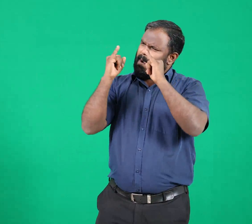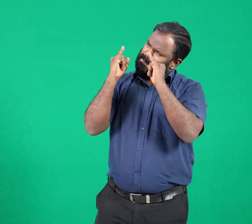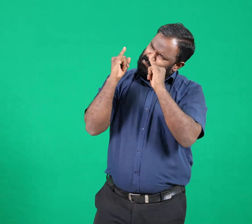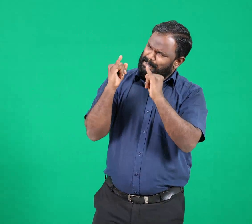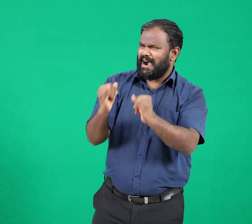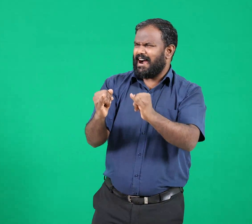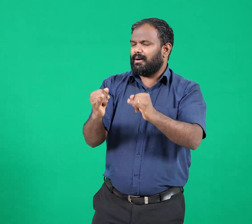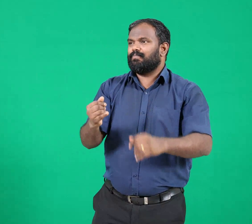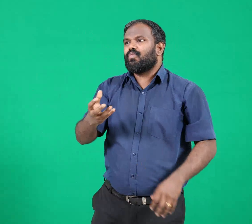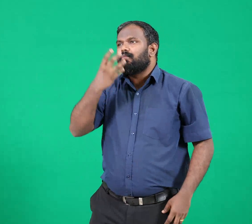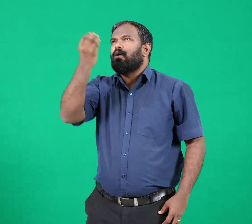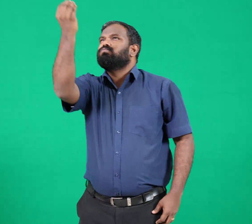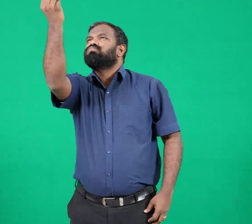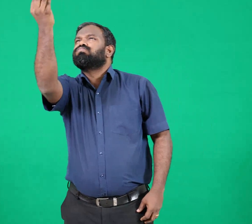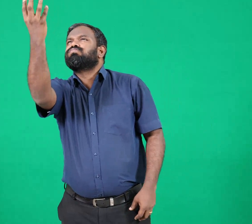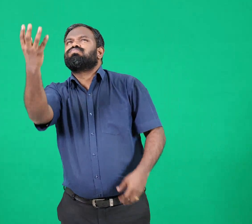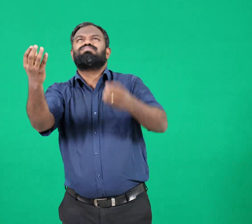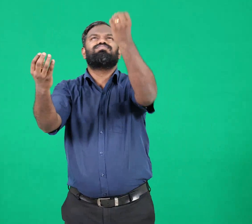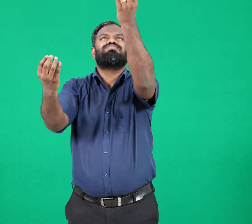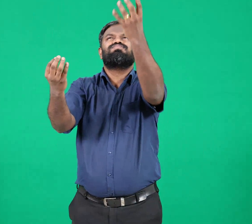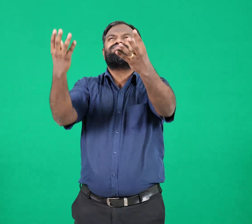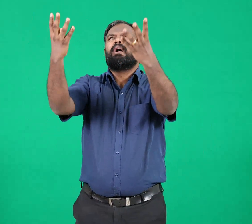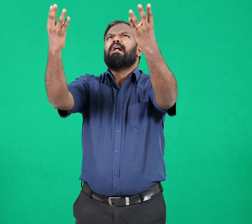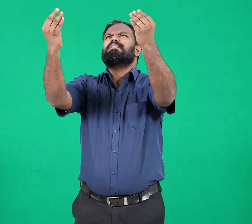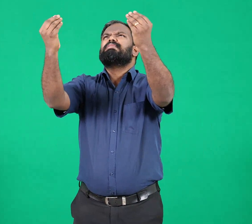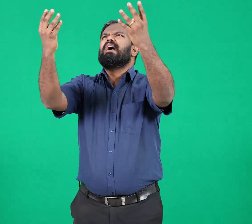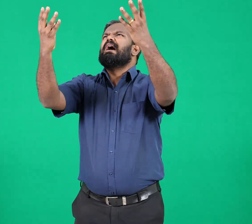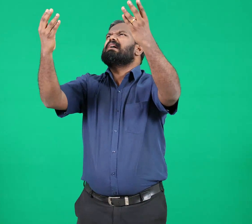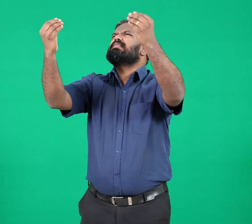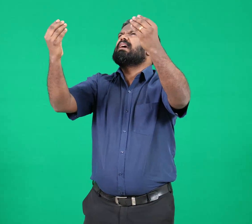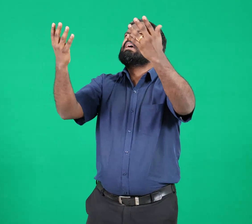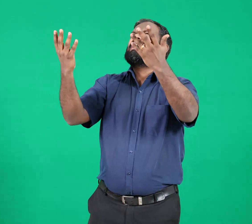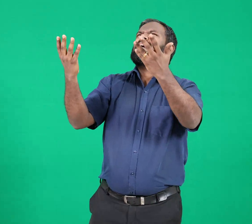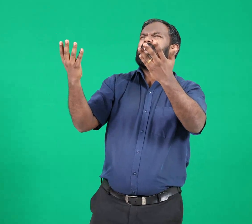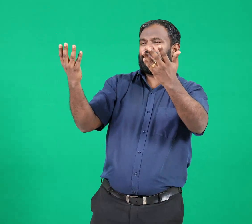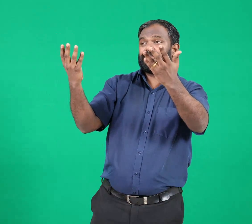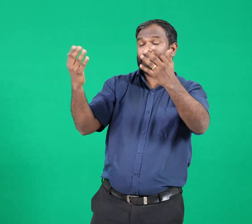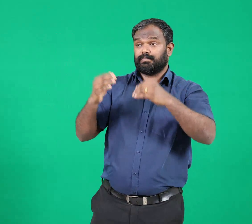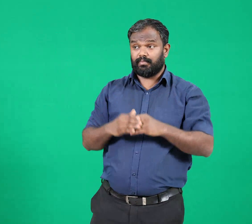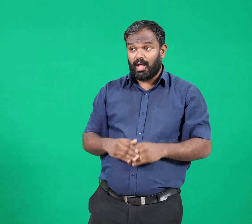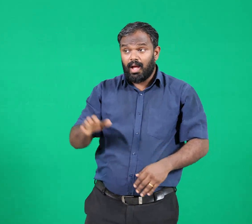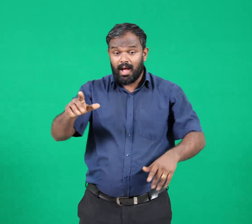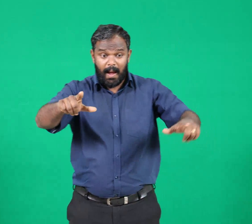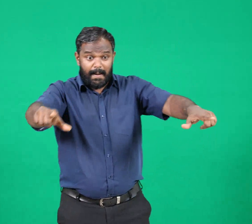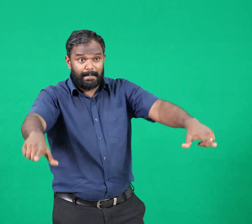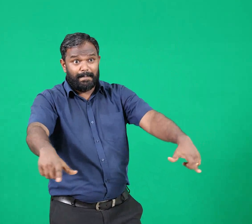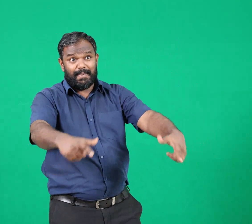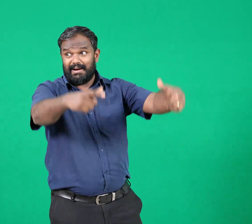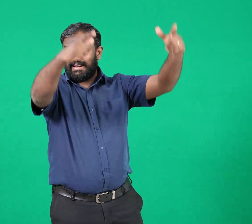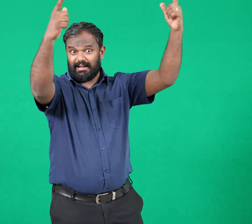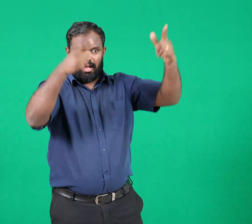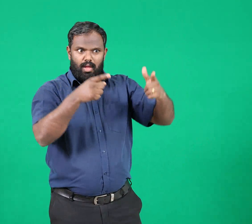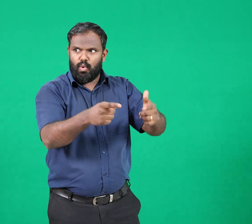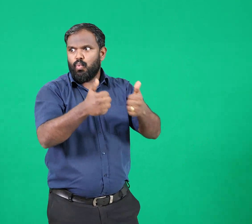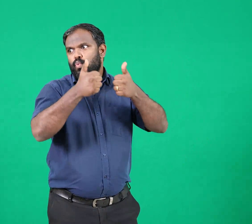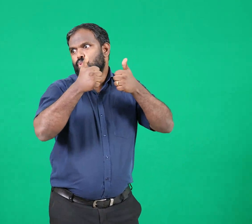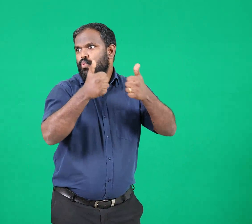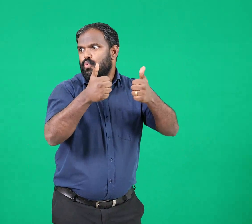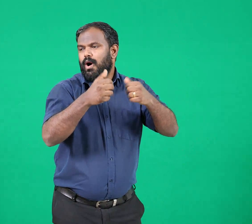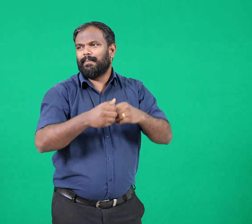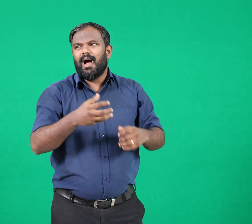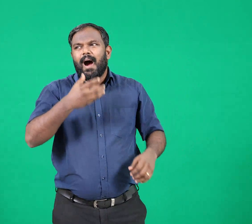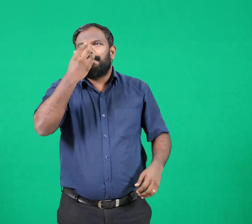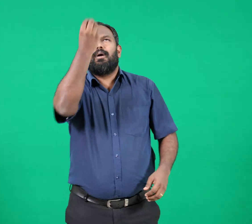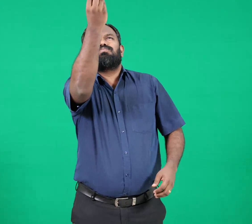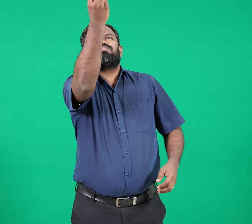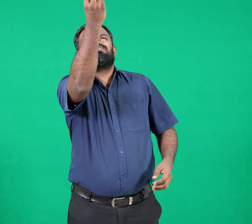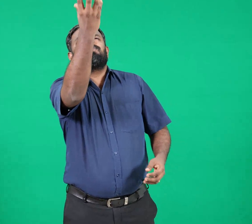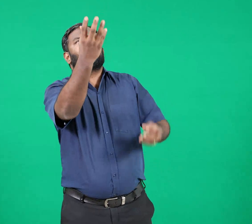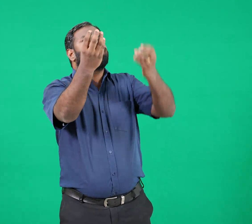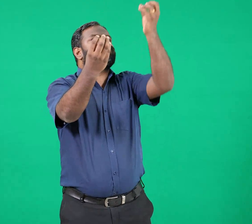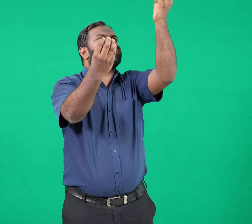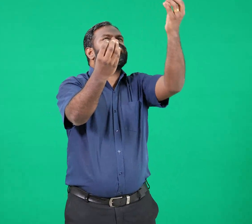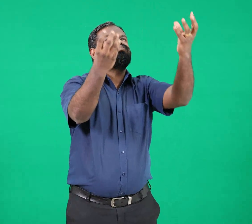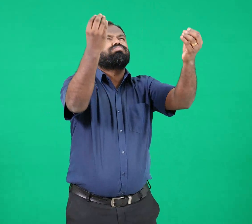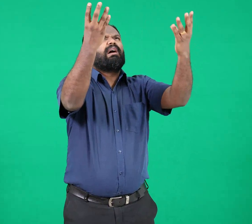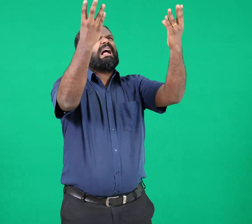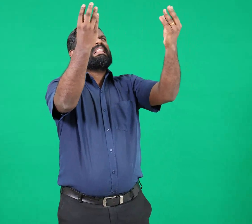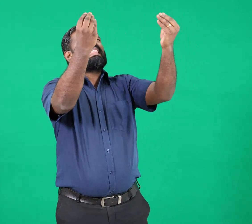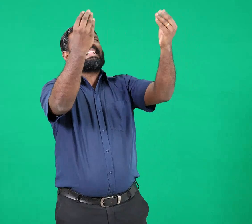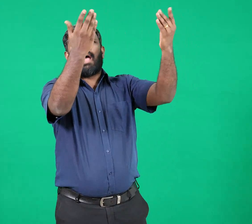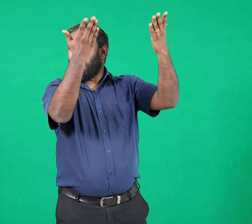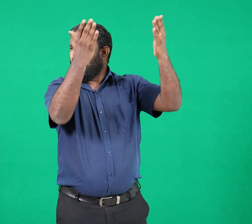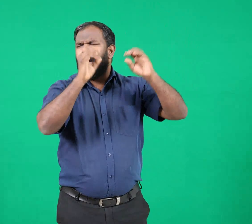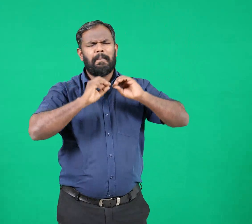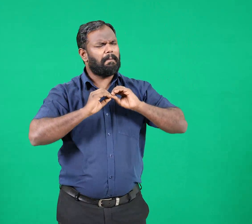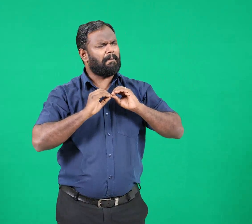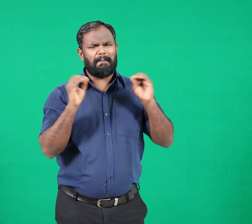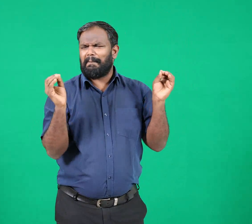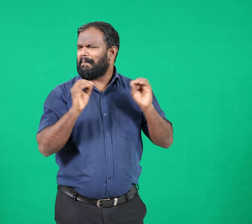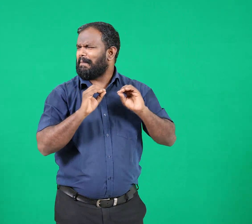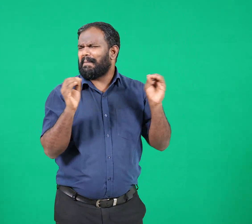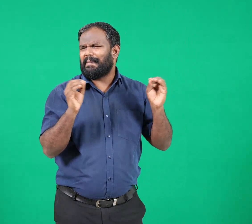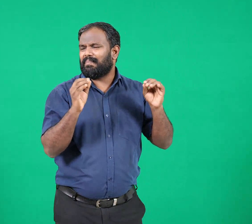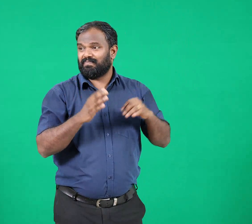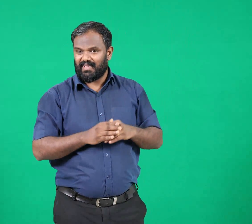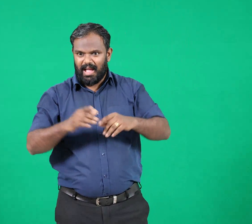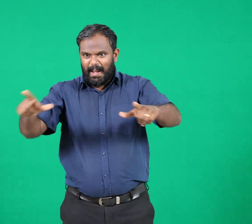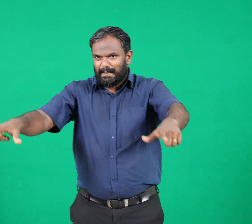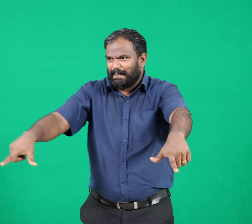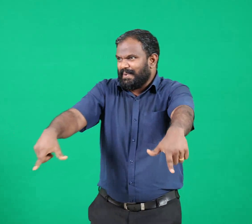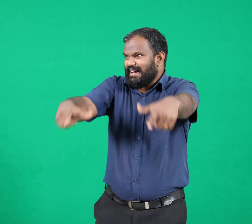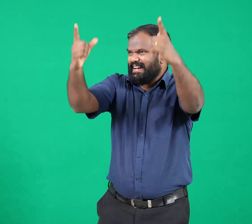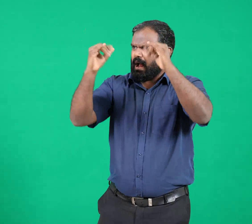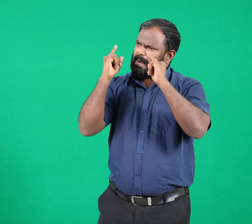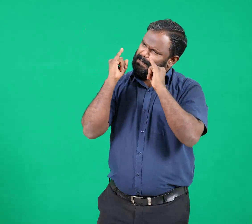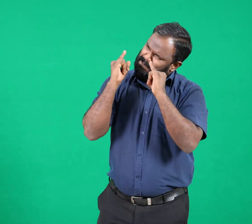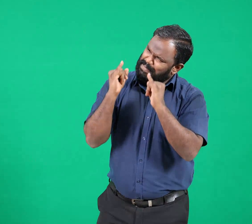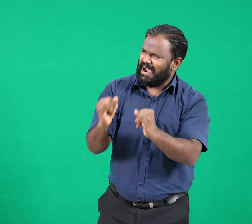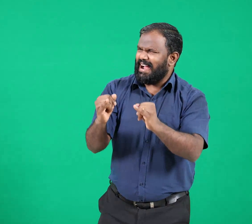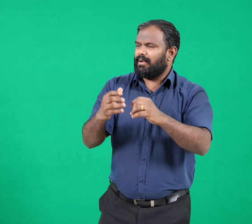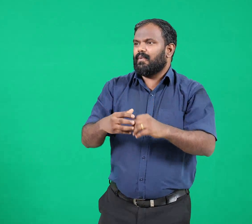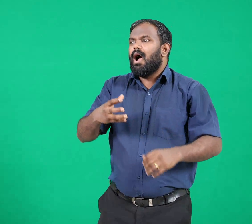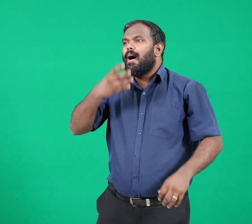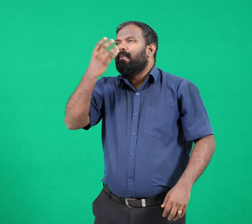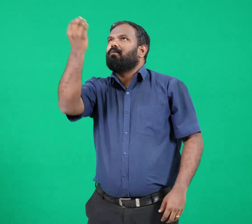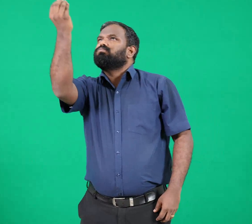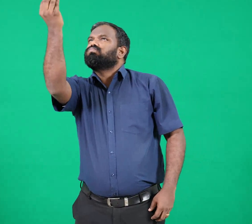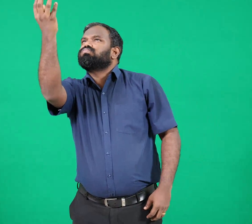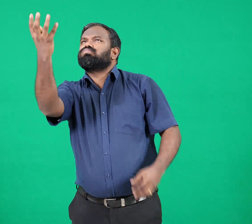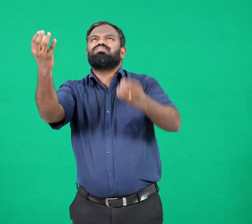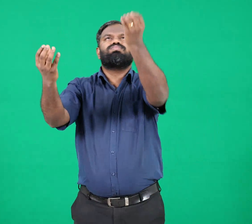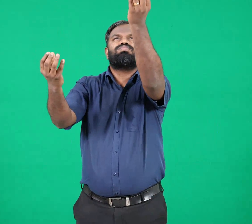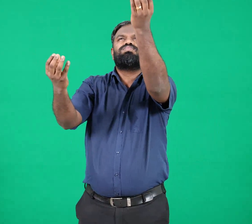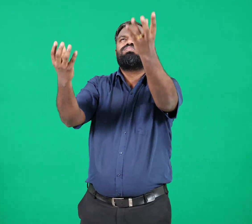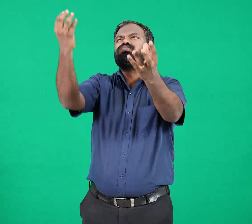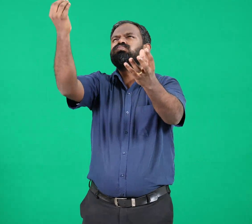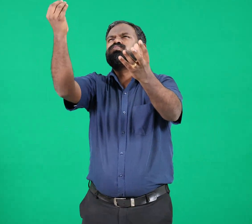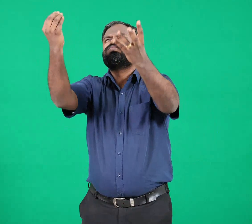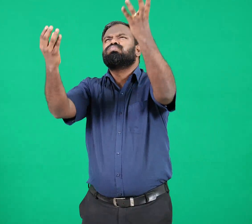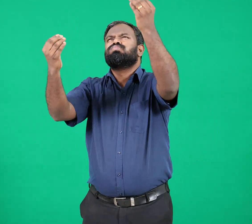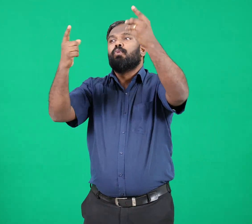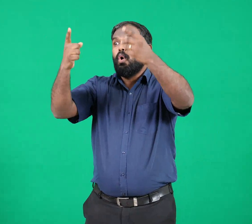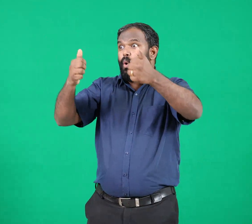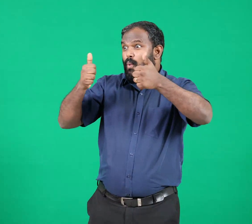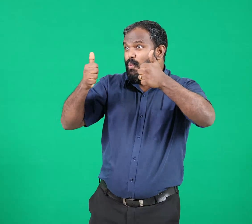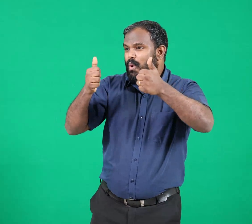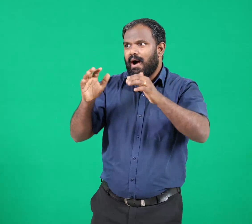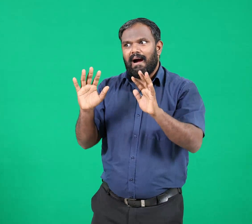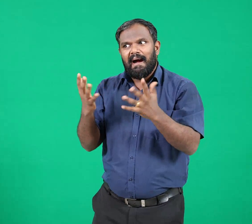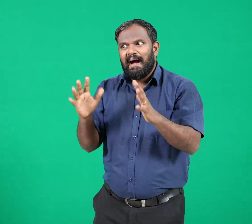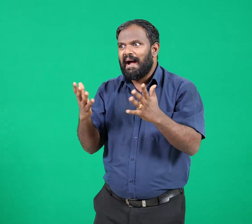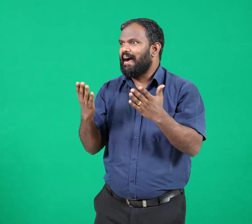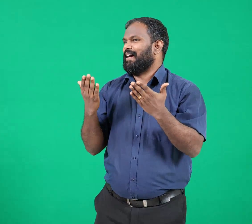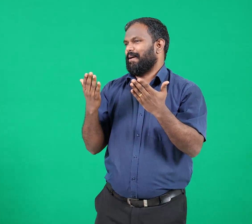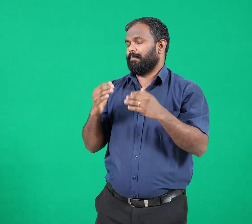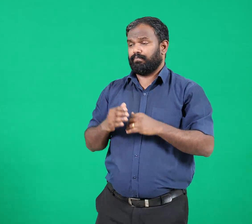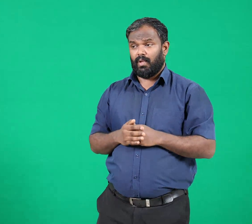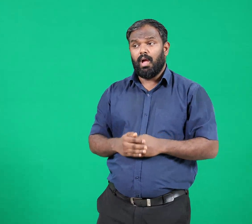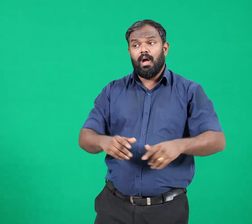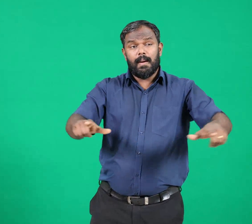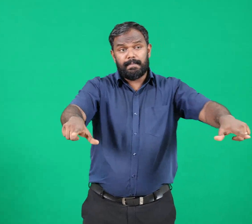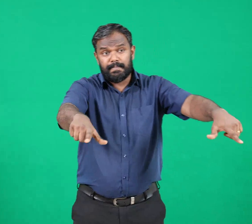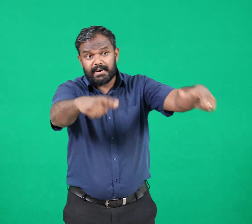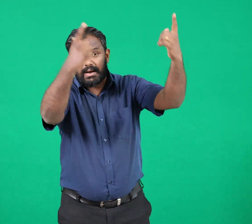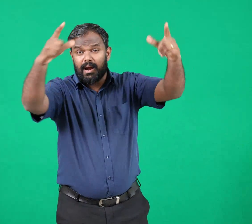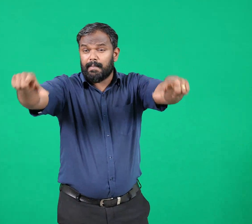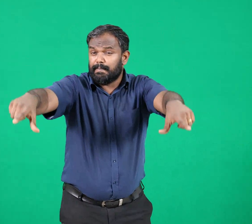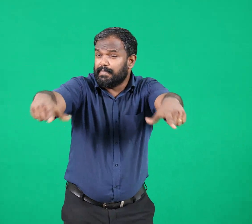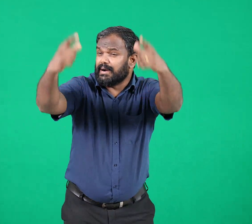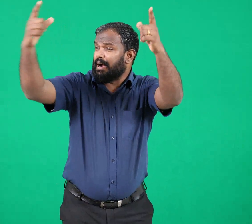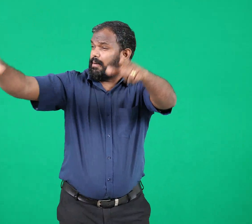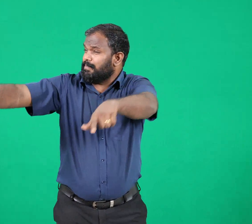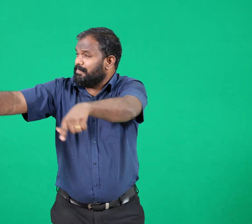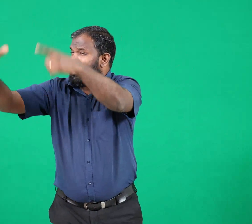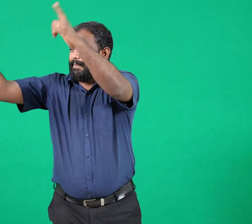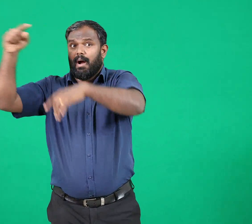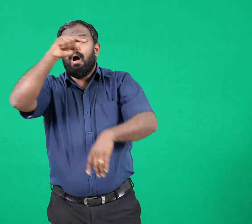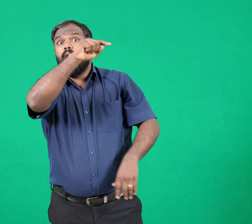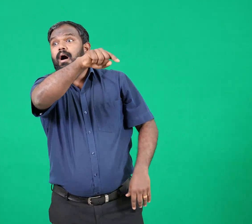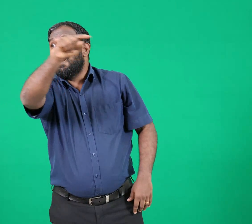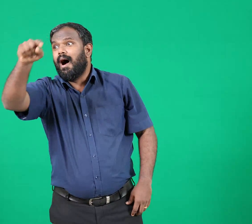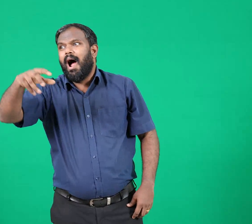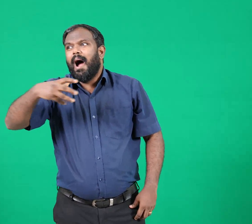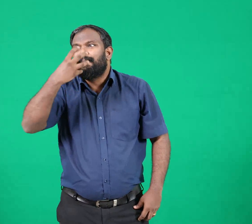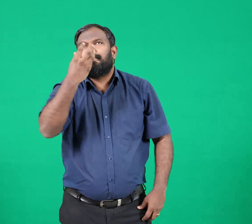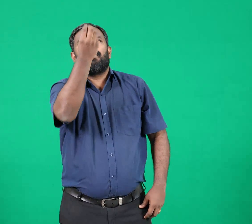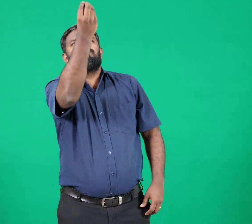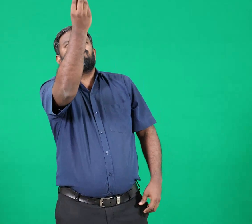A good tree cannot bear bad fruit, and a bad tree cannot bear good fruit.